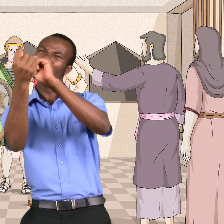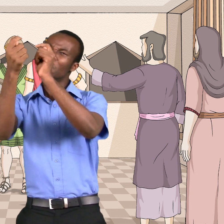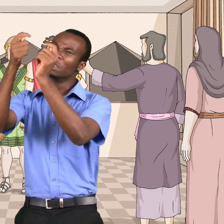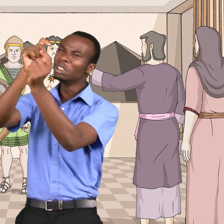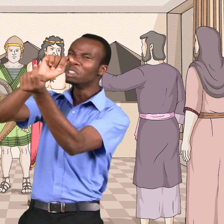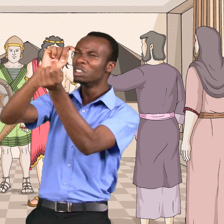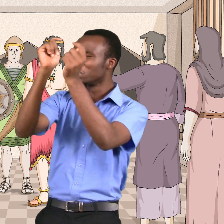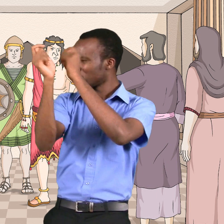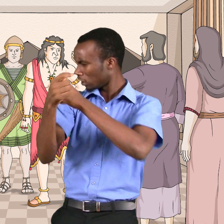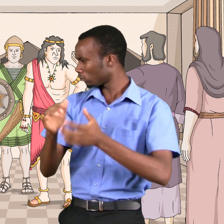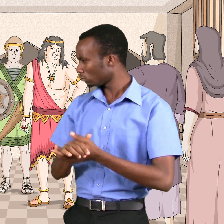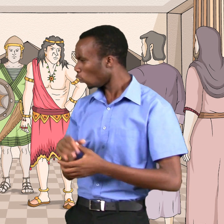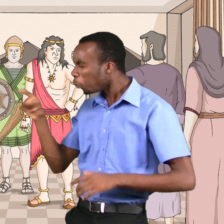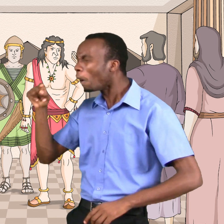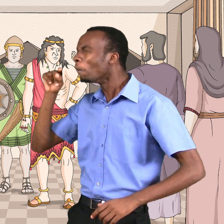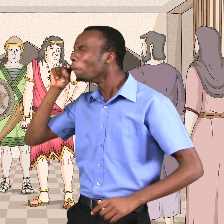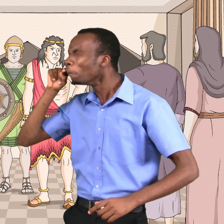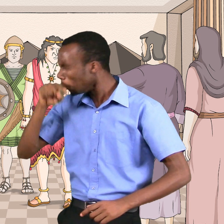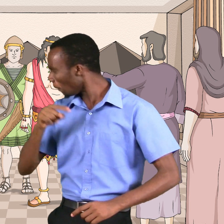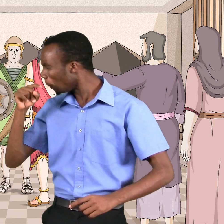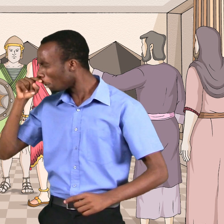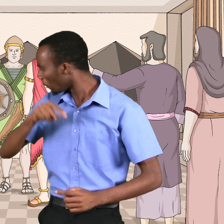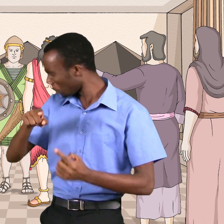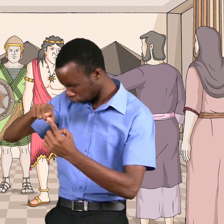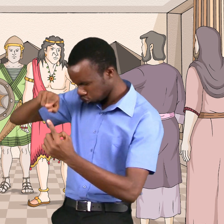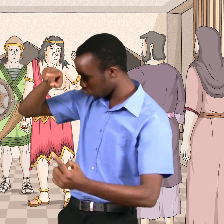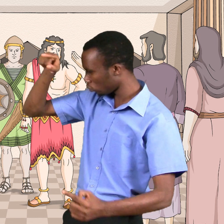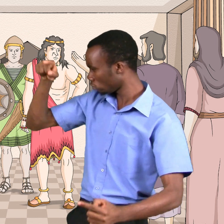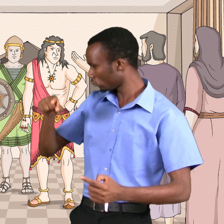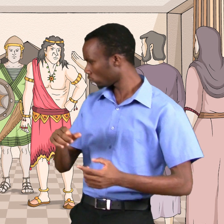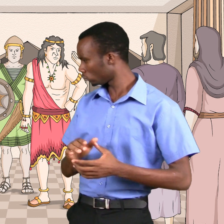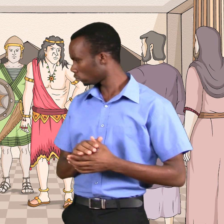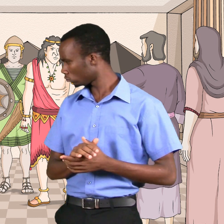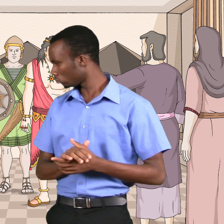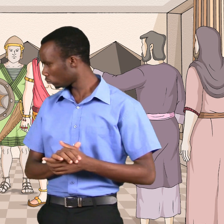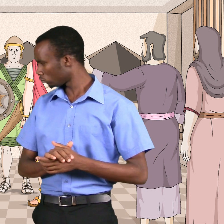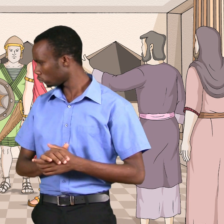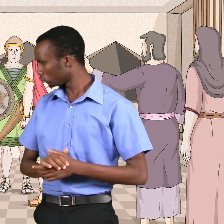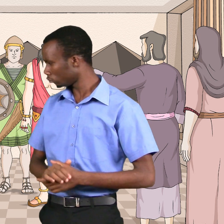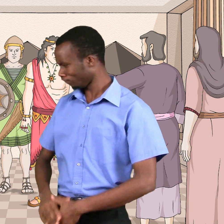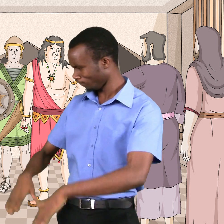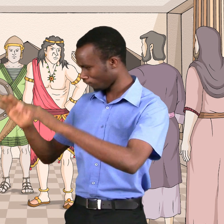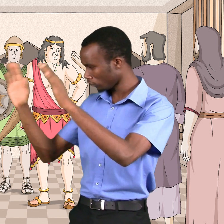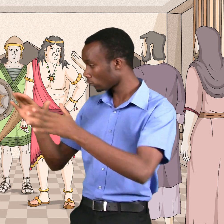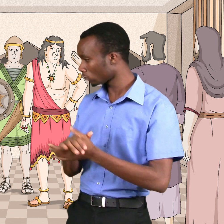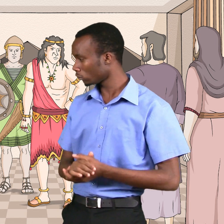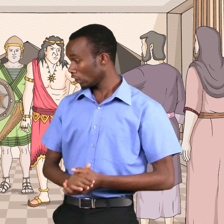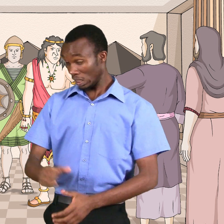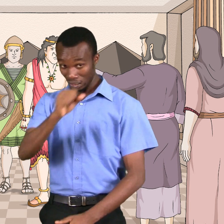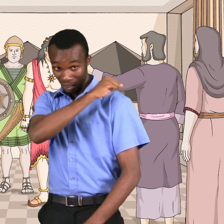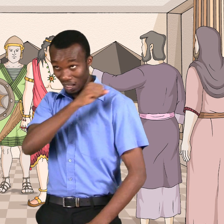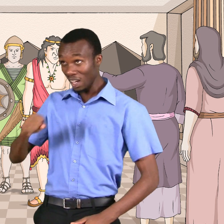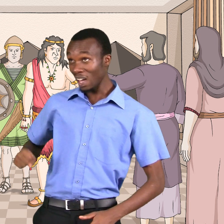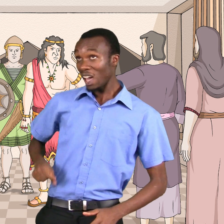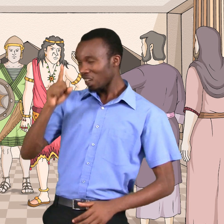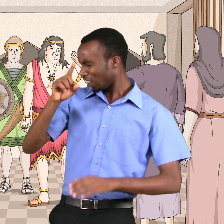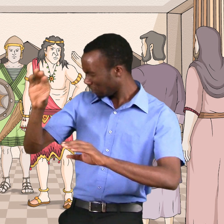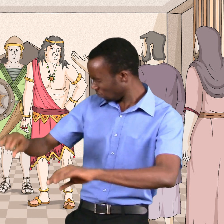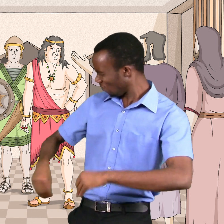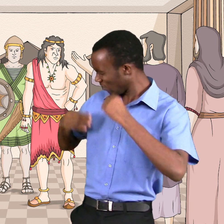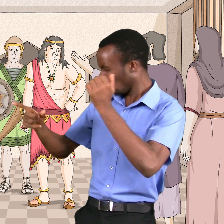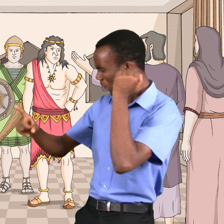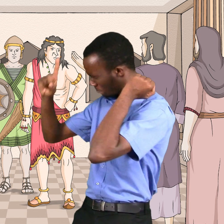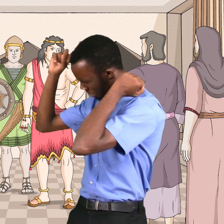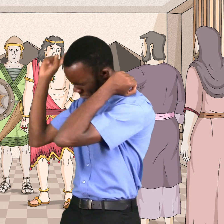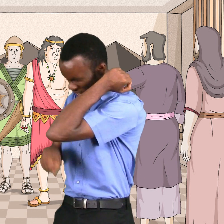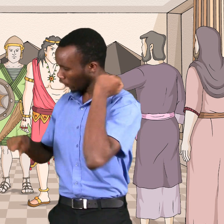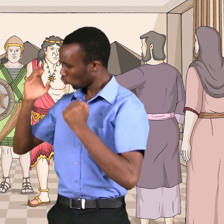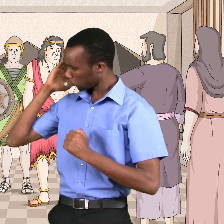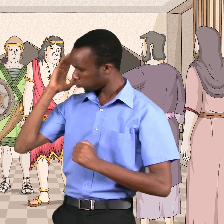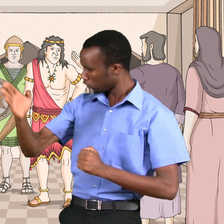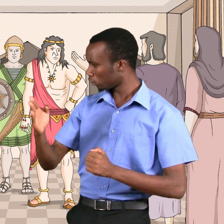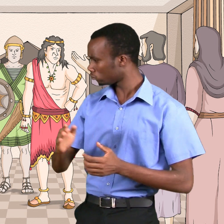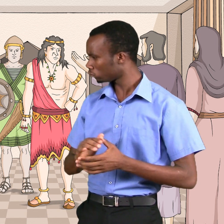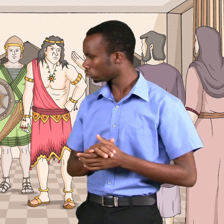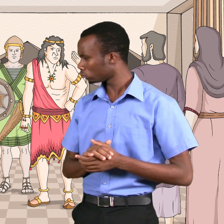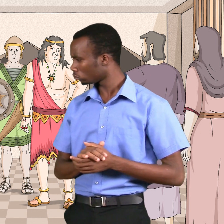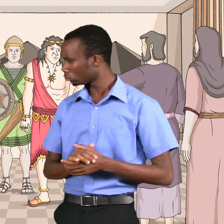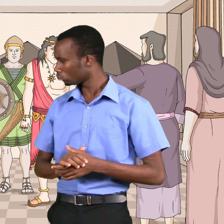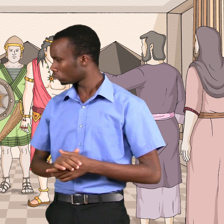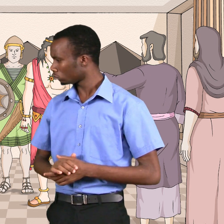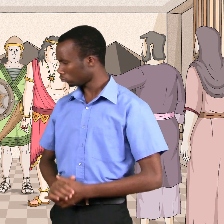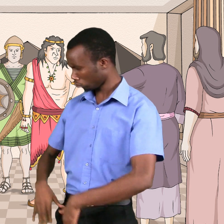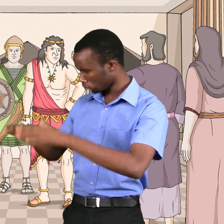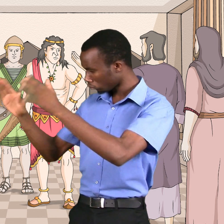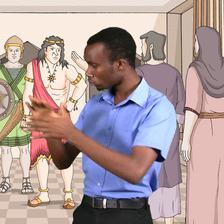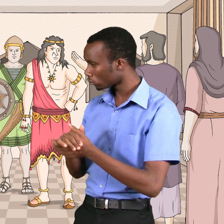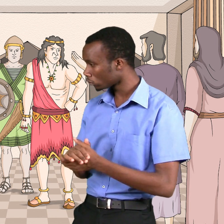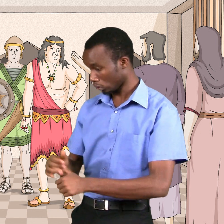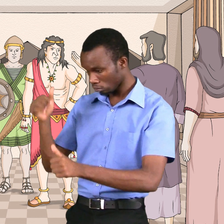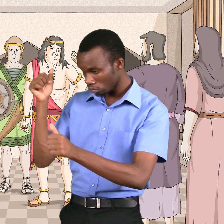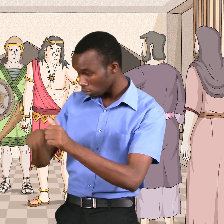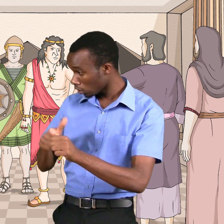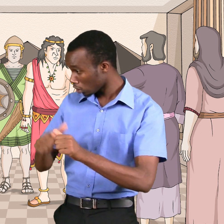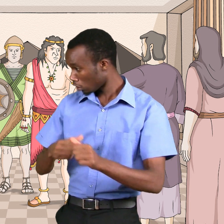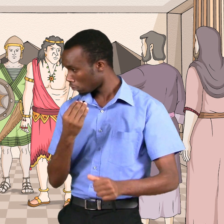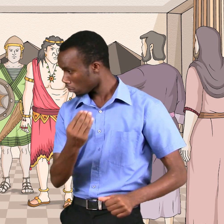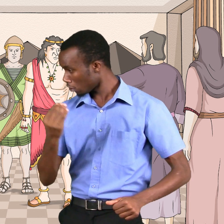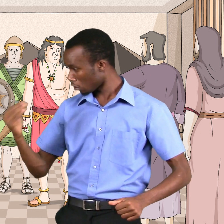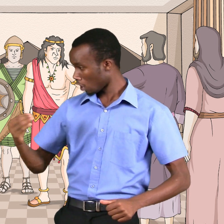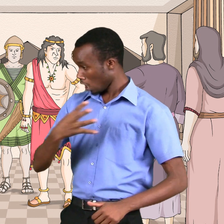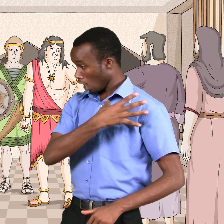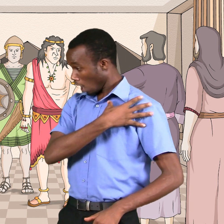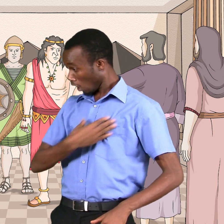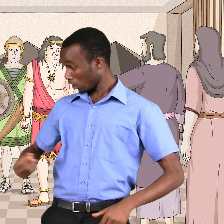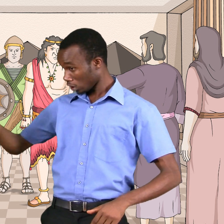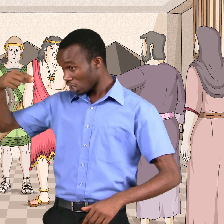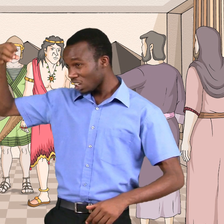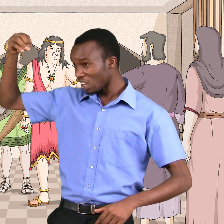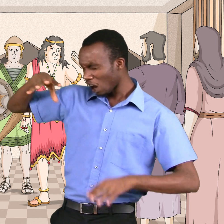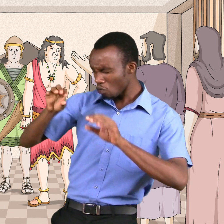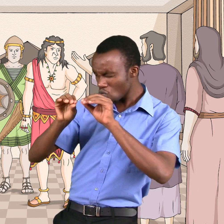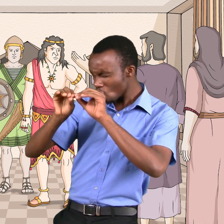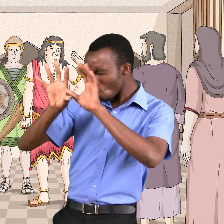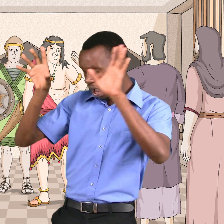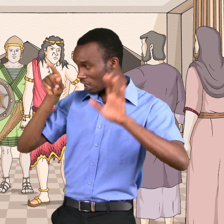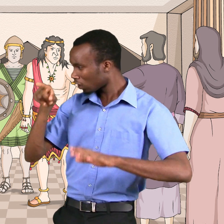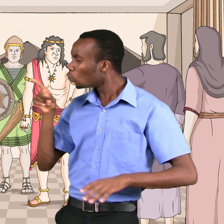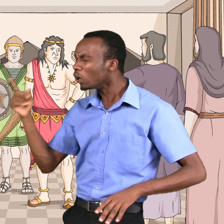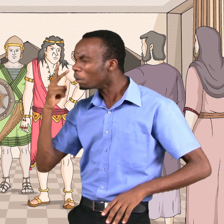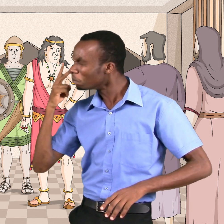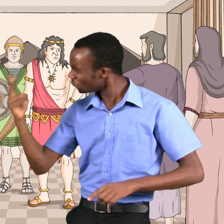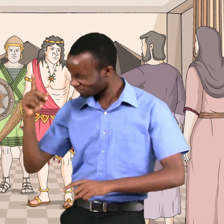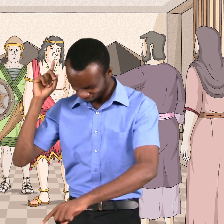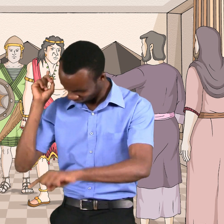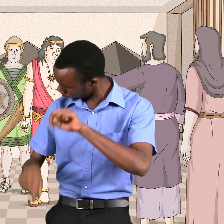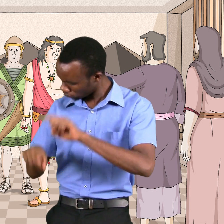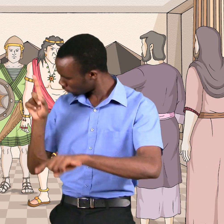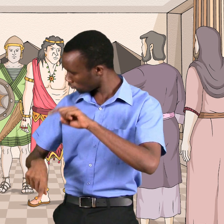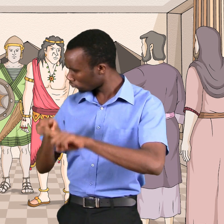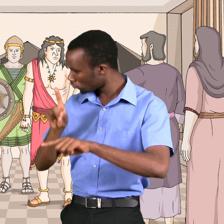Will you never stop perverting the straight ways of the Lord?